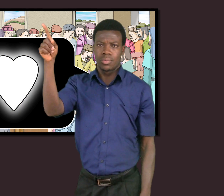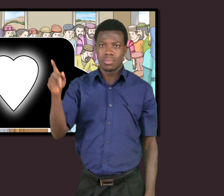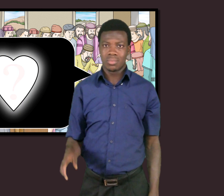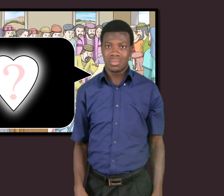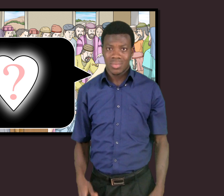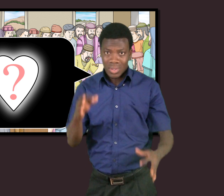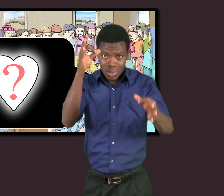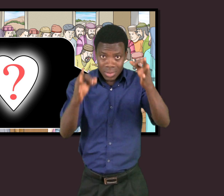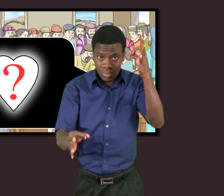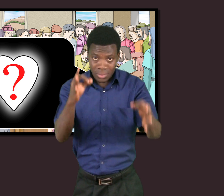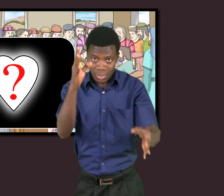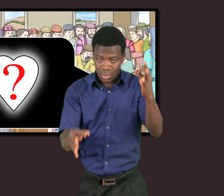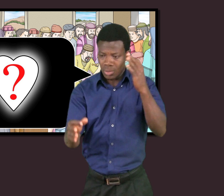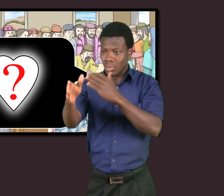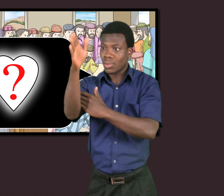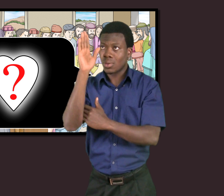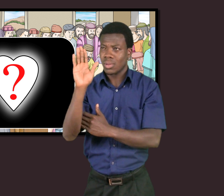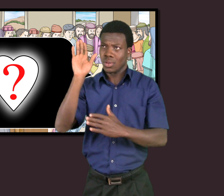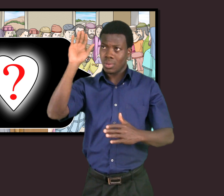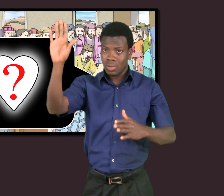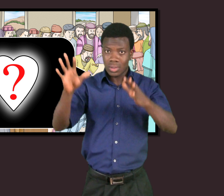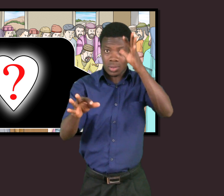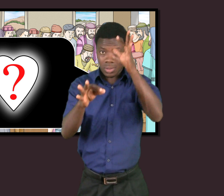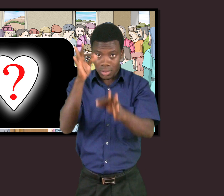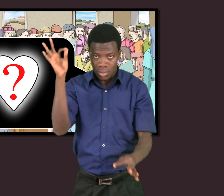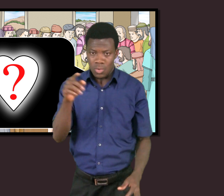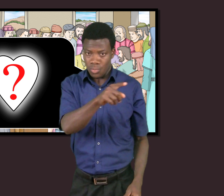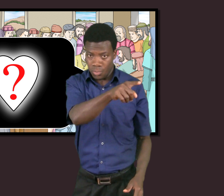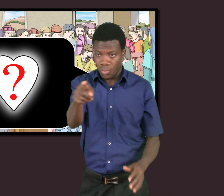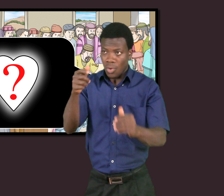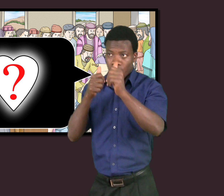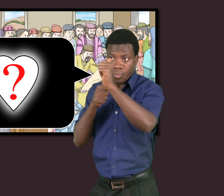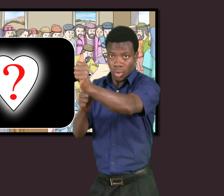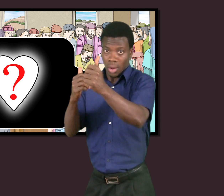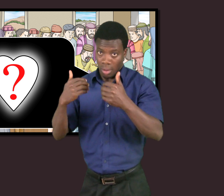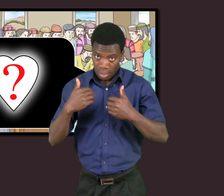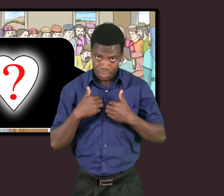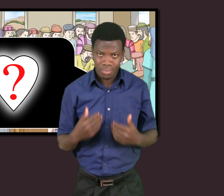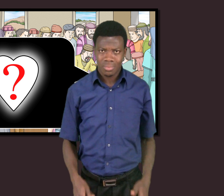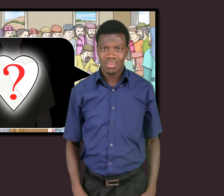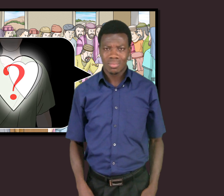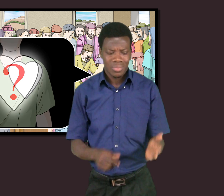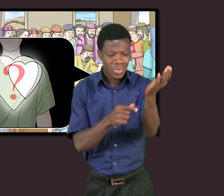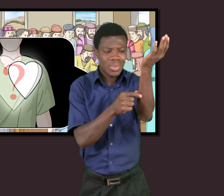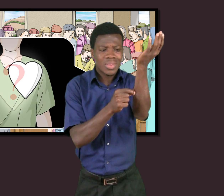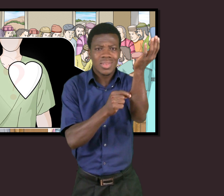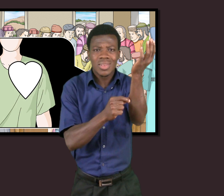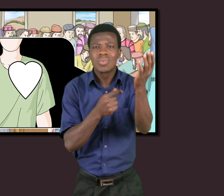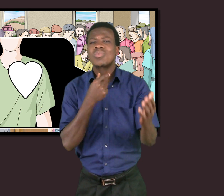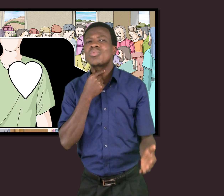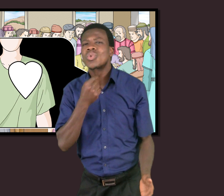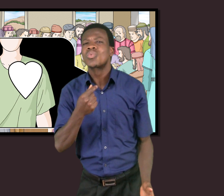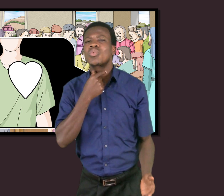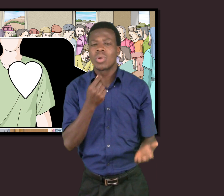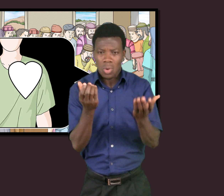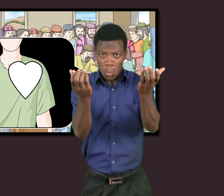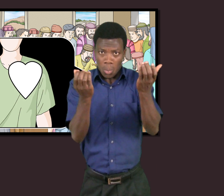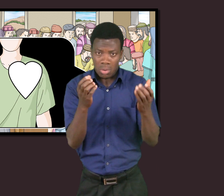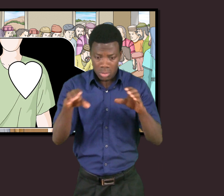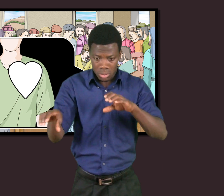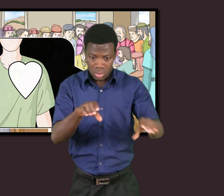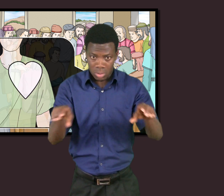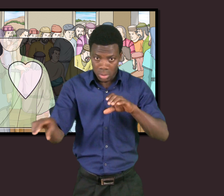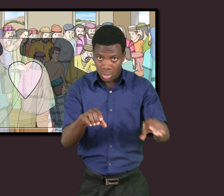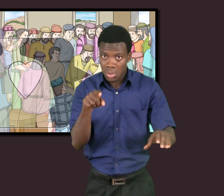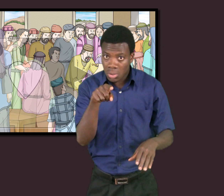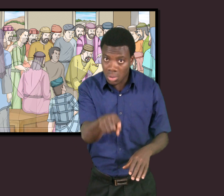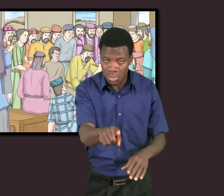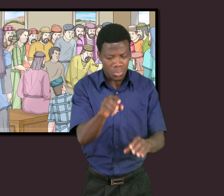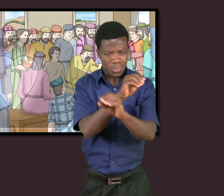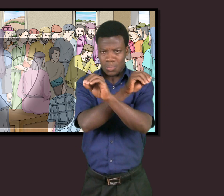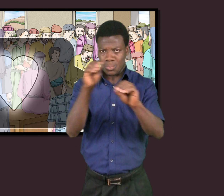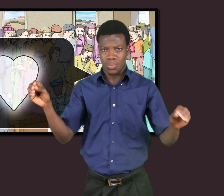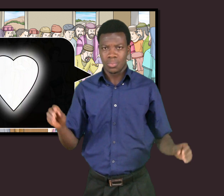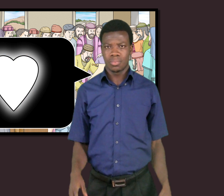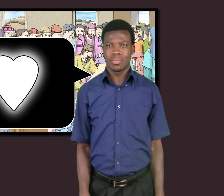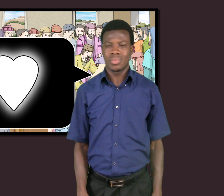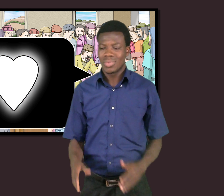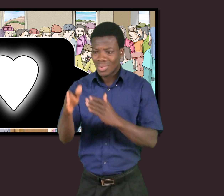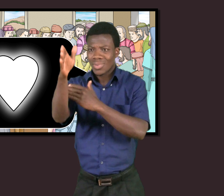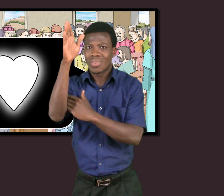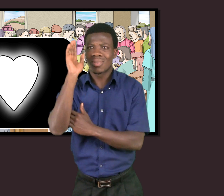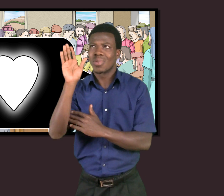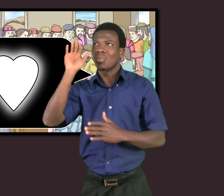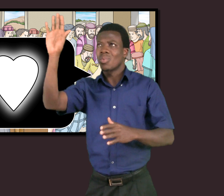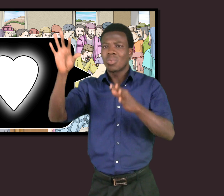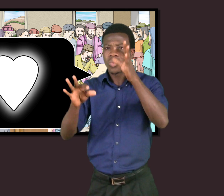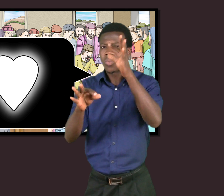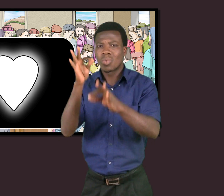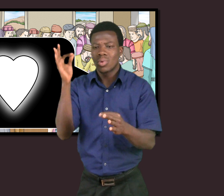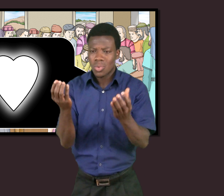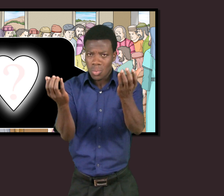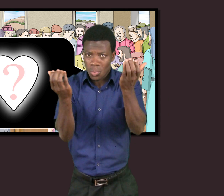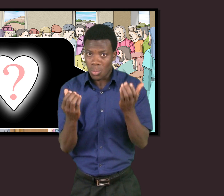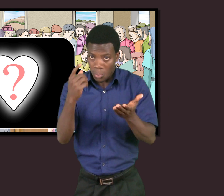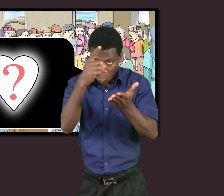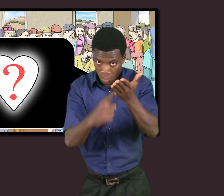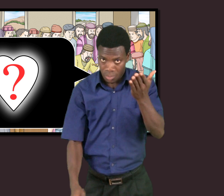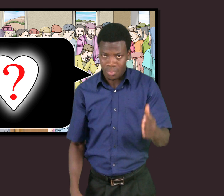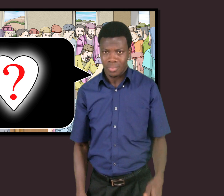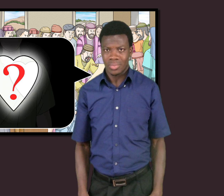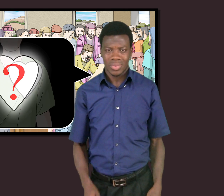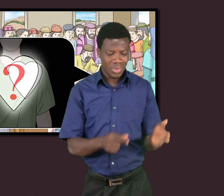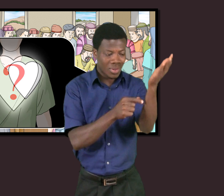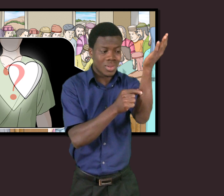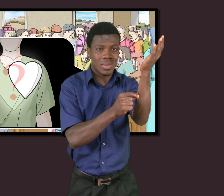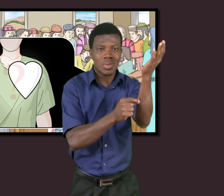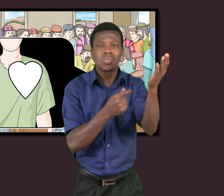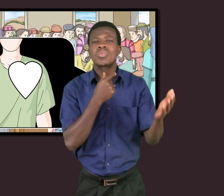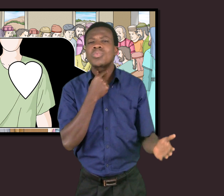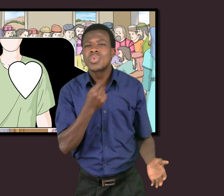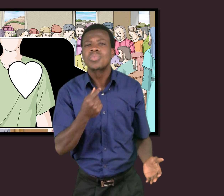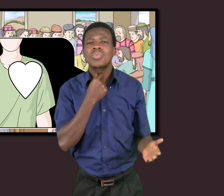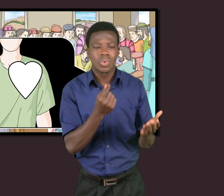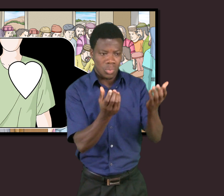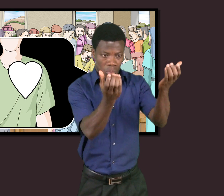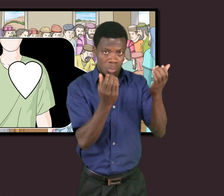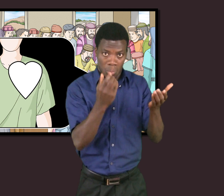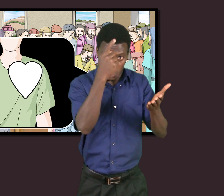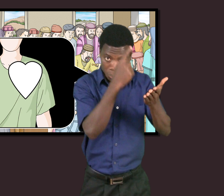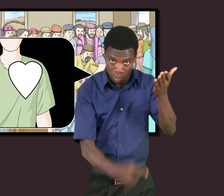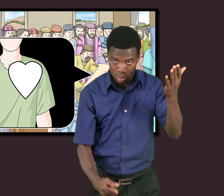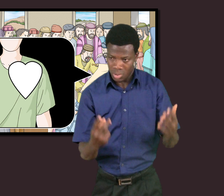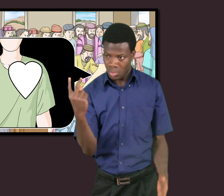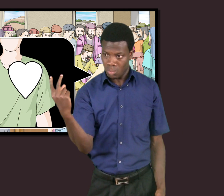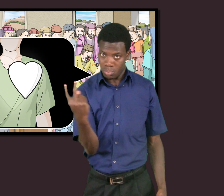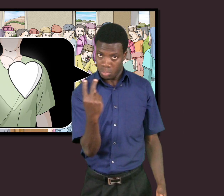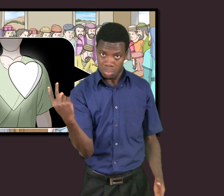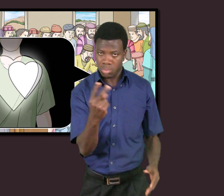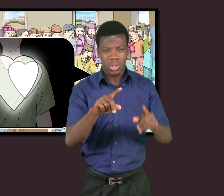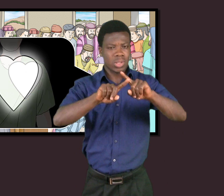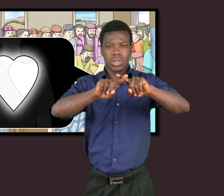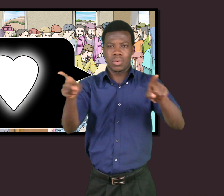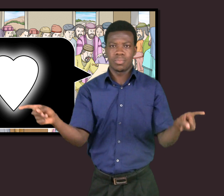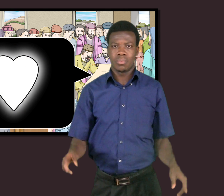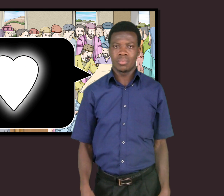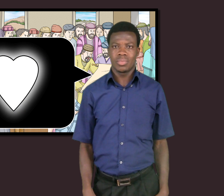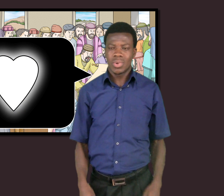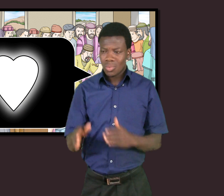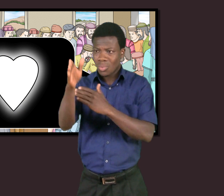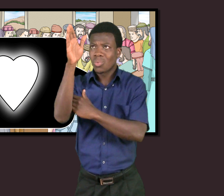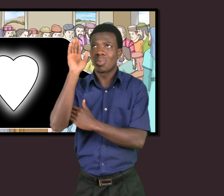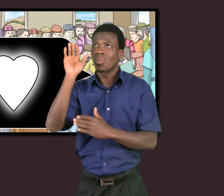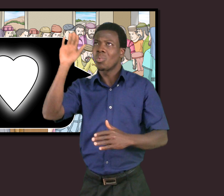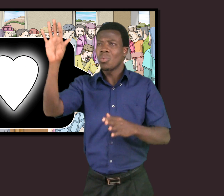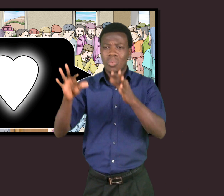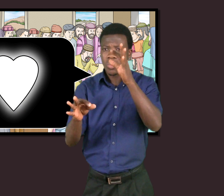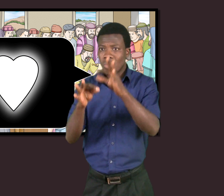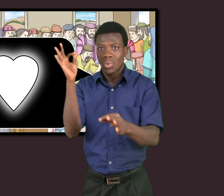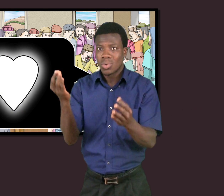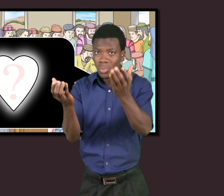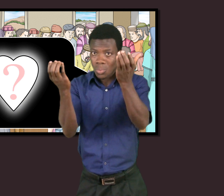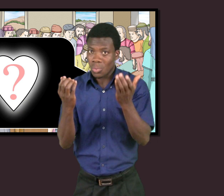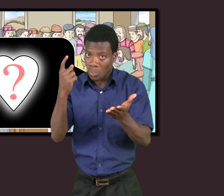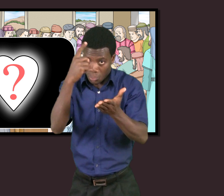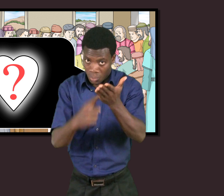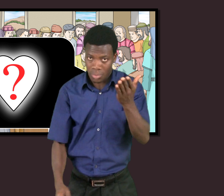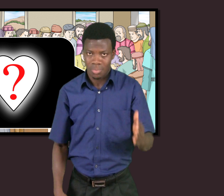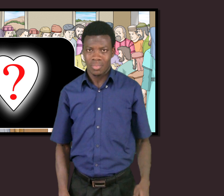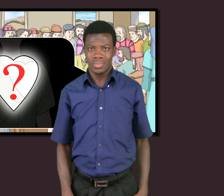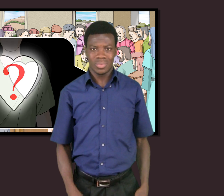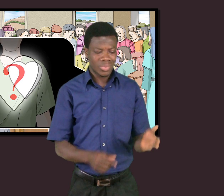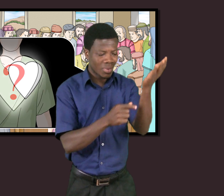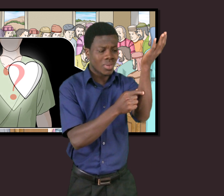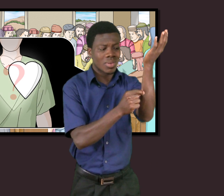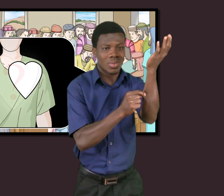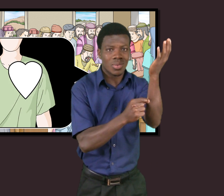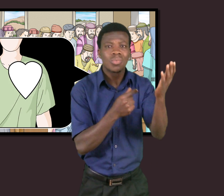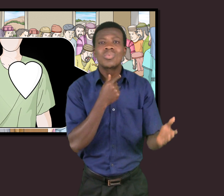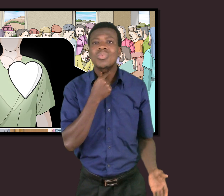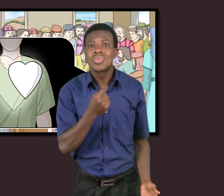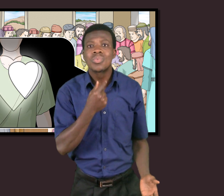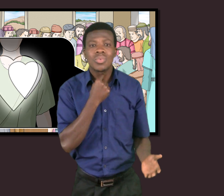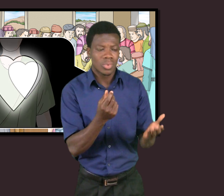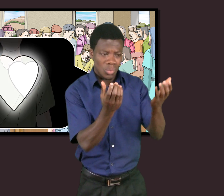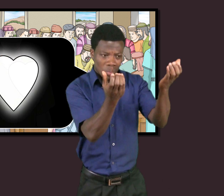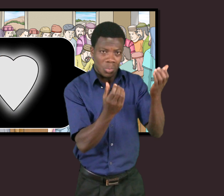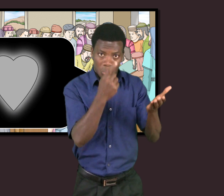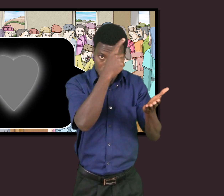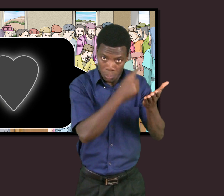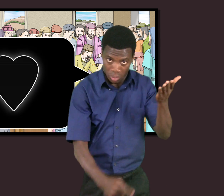For the flesh craves what is contrary to the Spirit, and the Spirit what is contrary to the flesh.